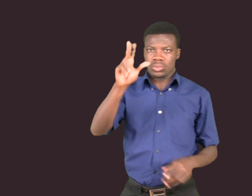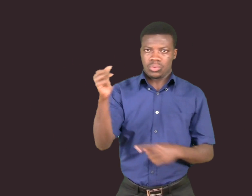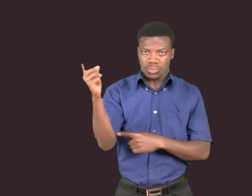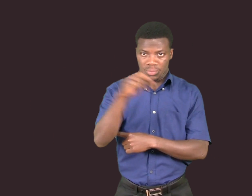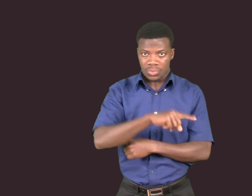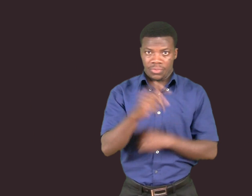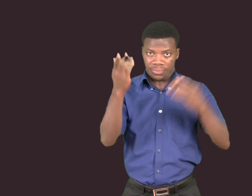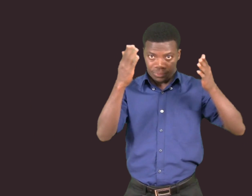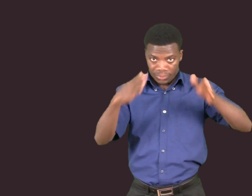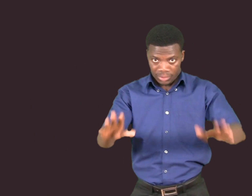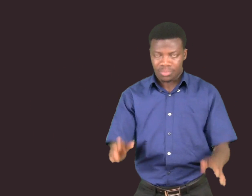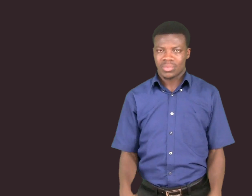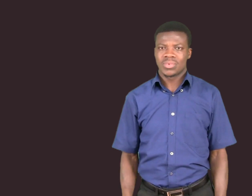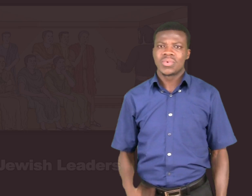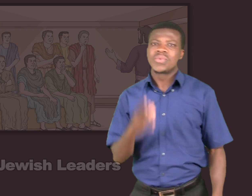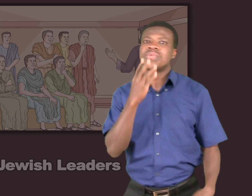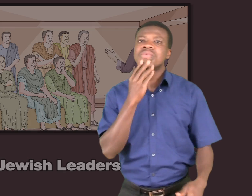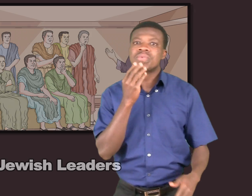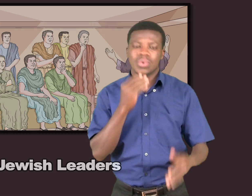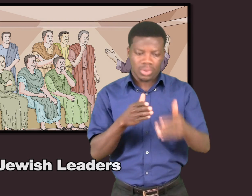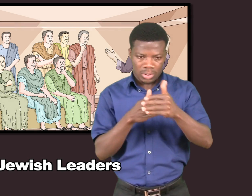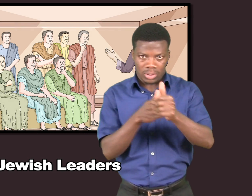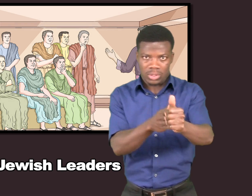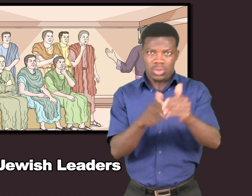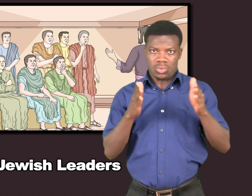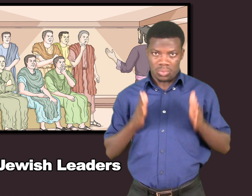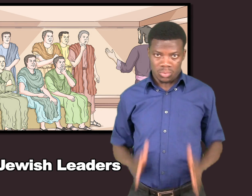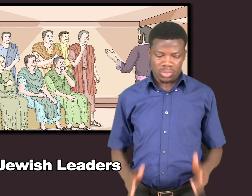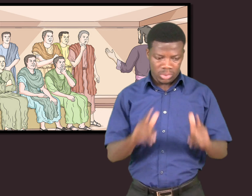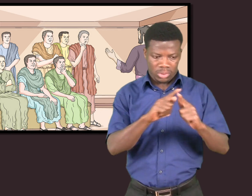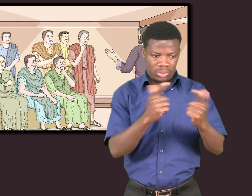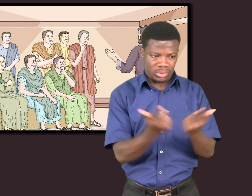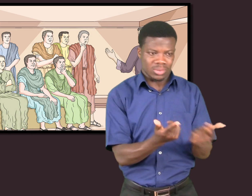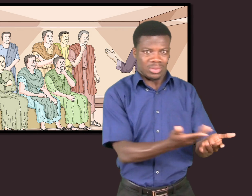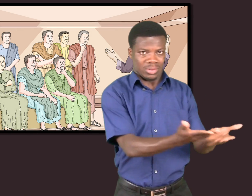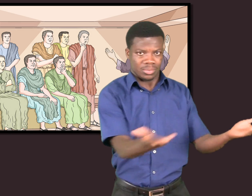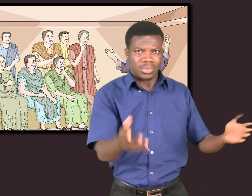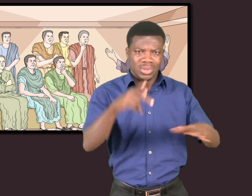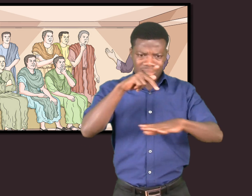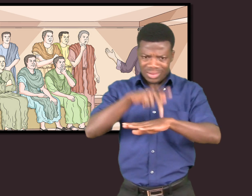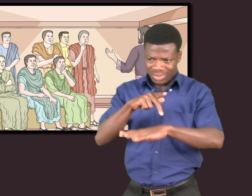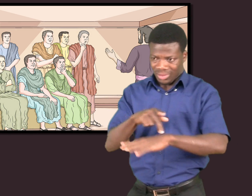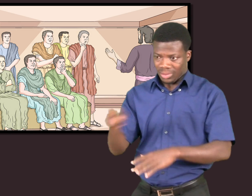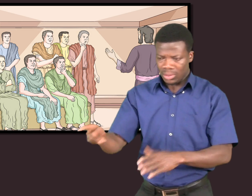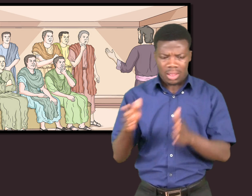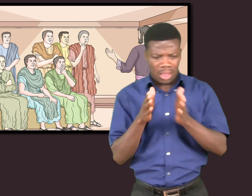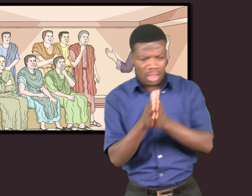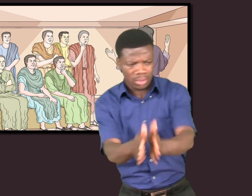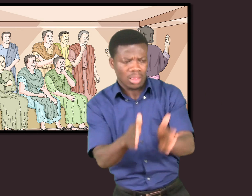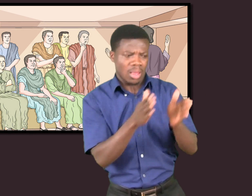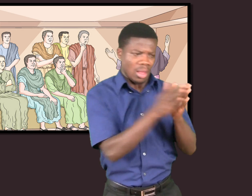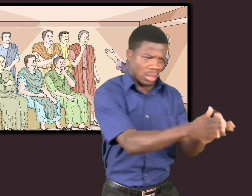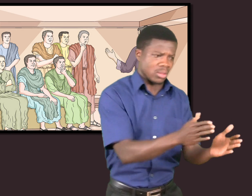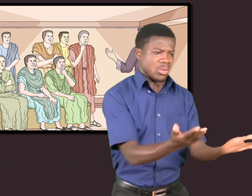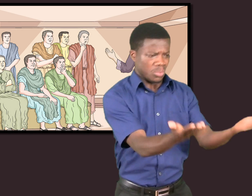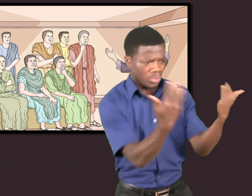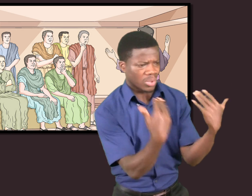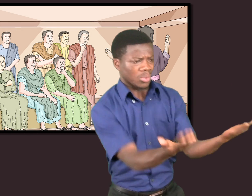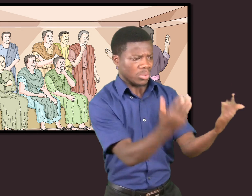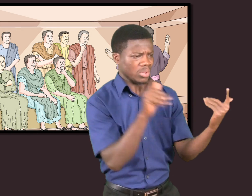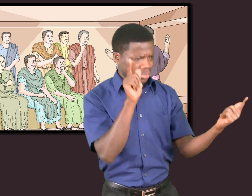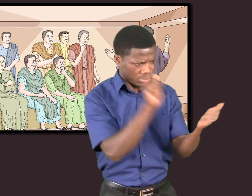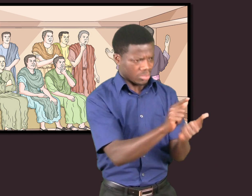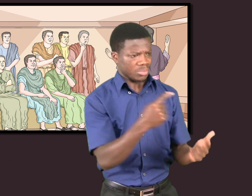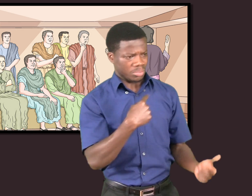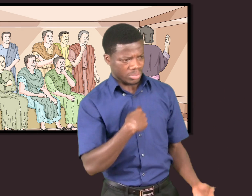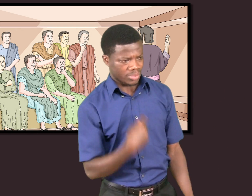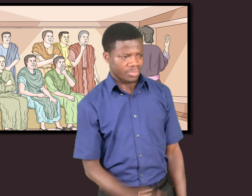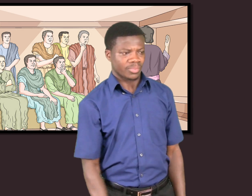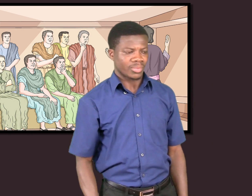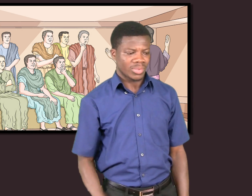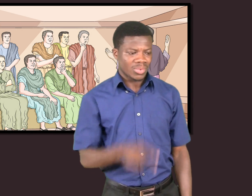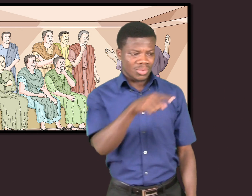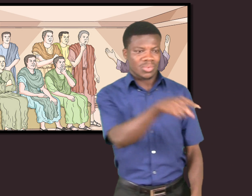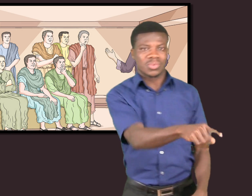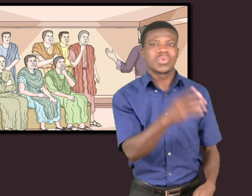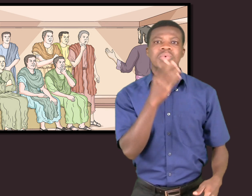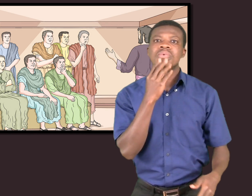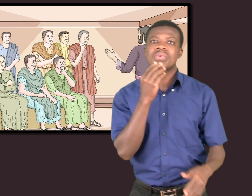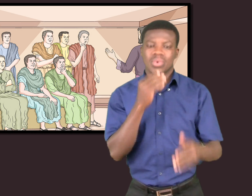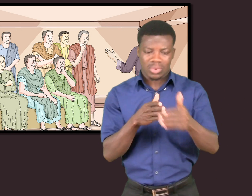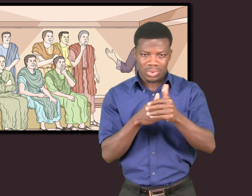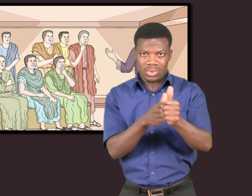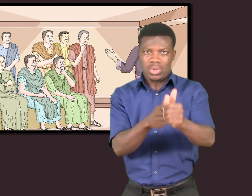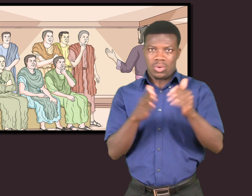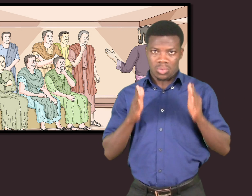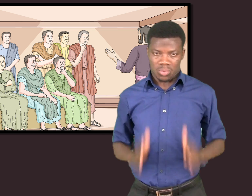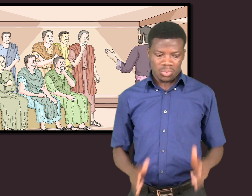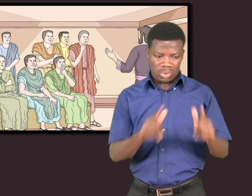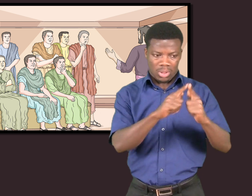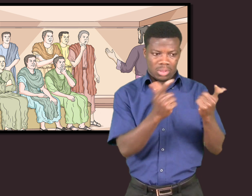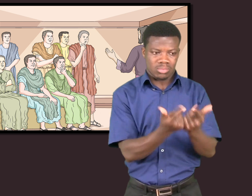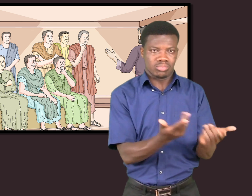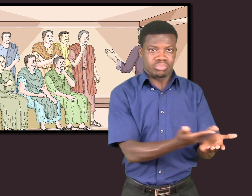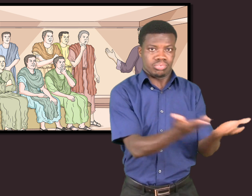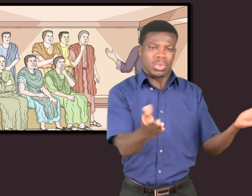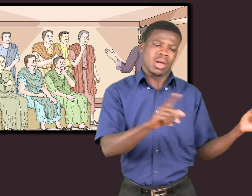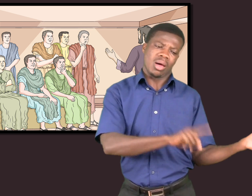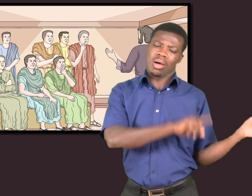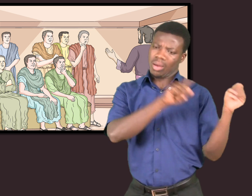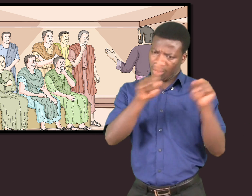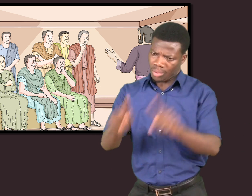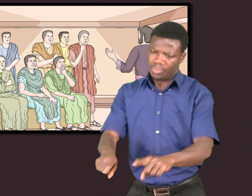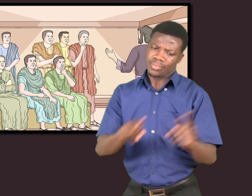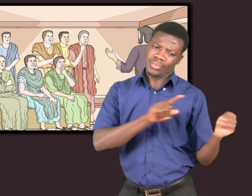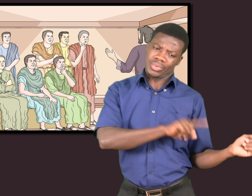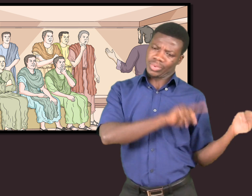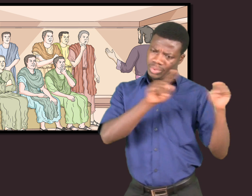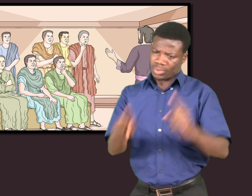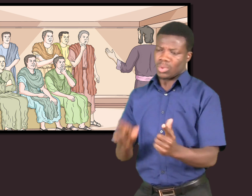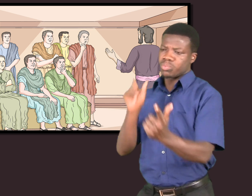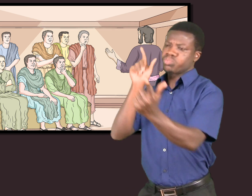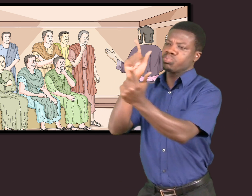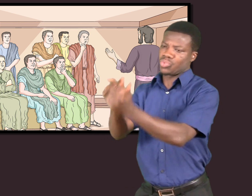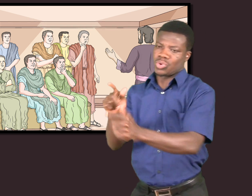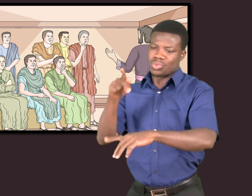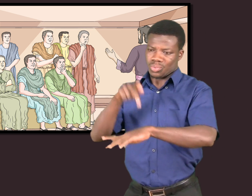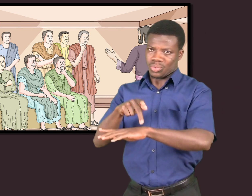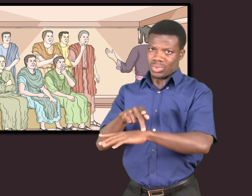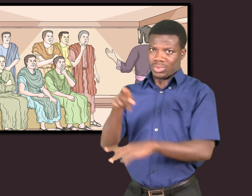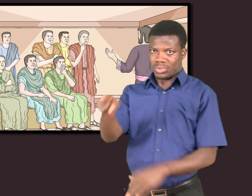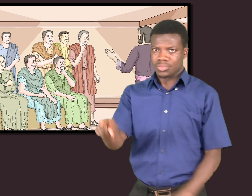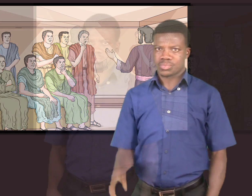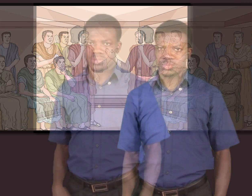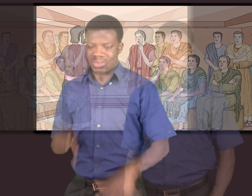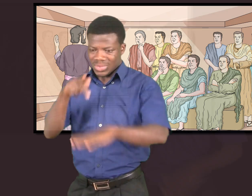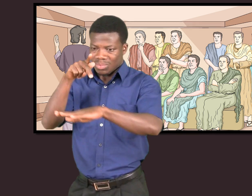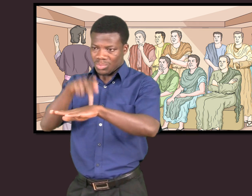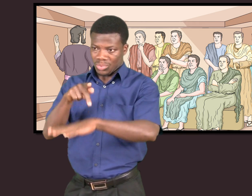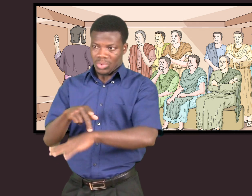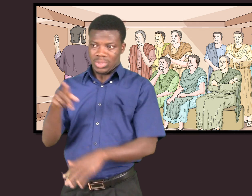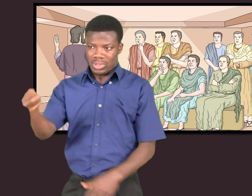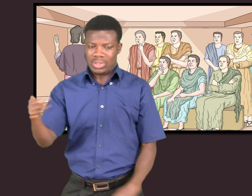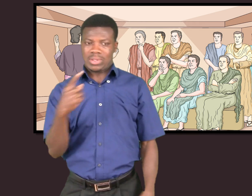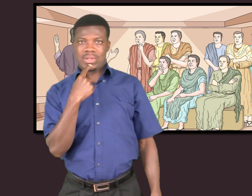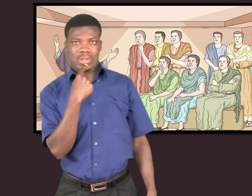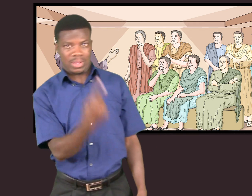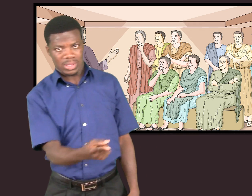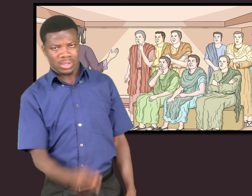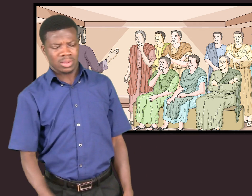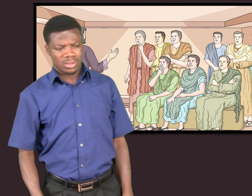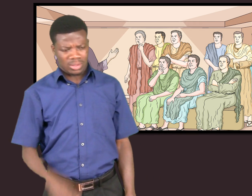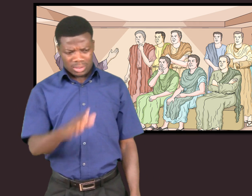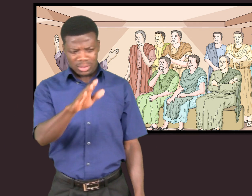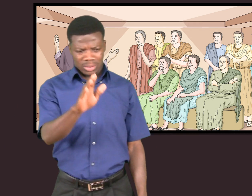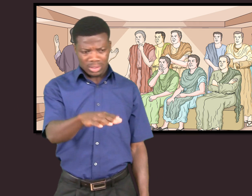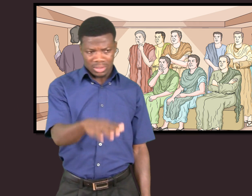After three days, he called together the leaders of the Jews.